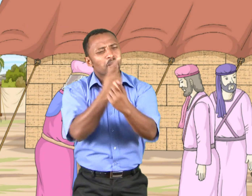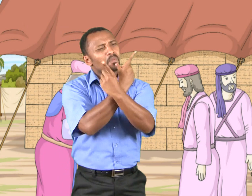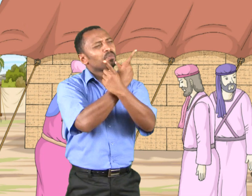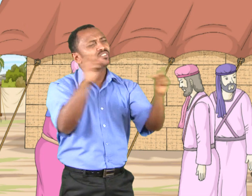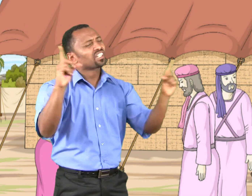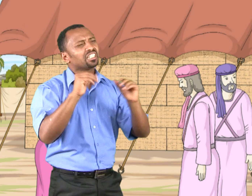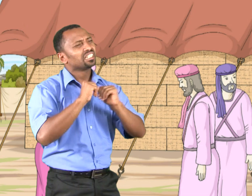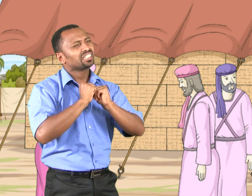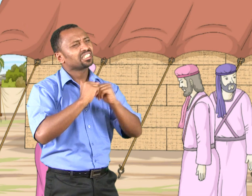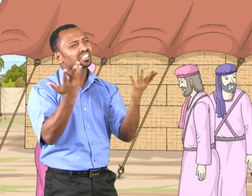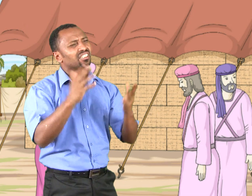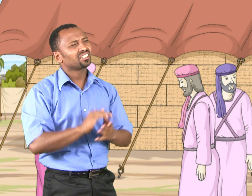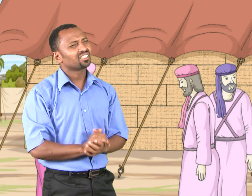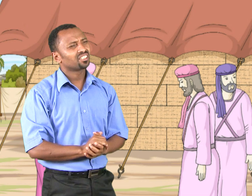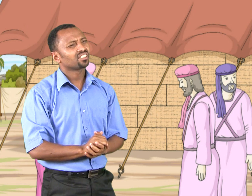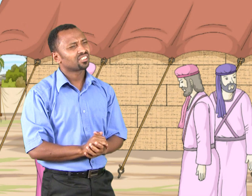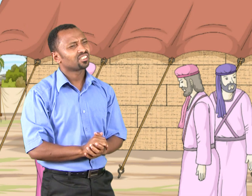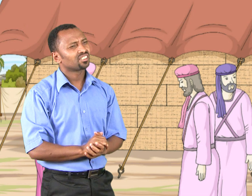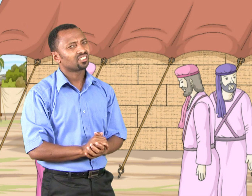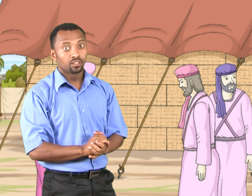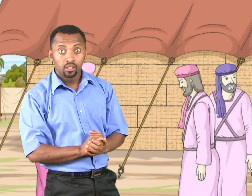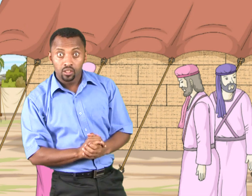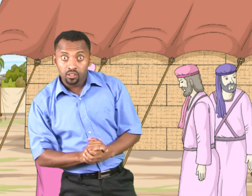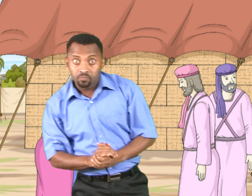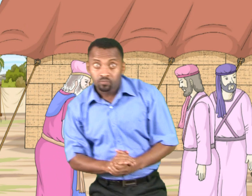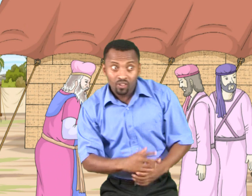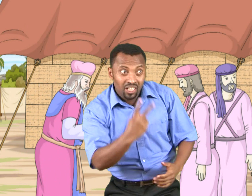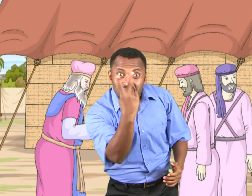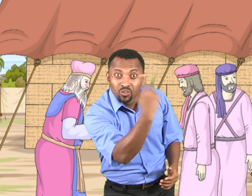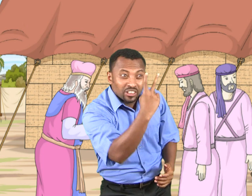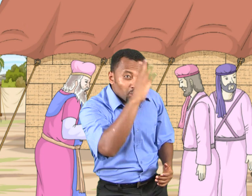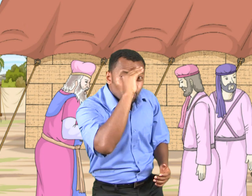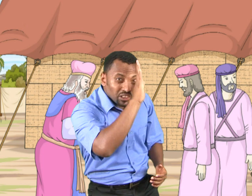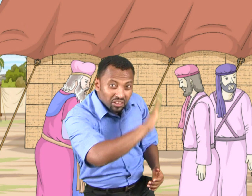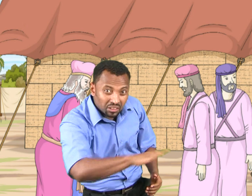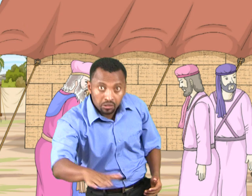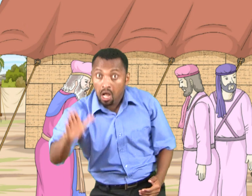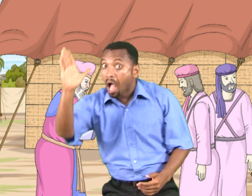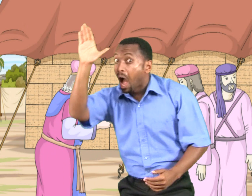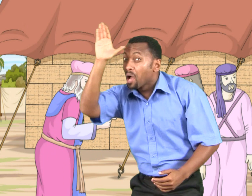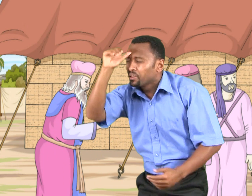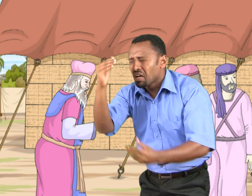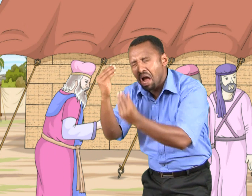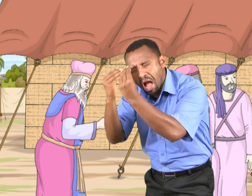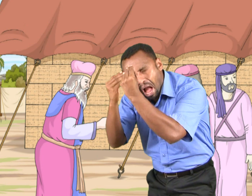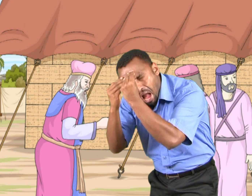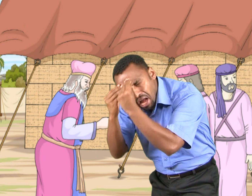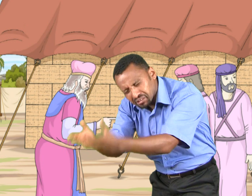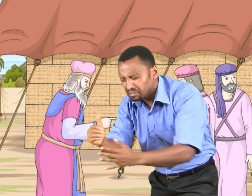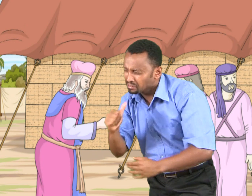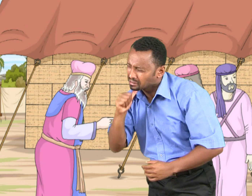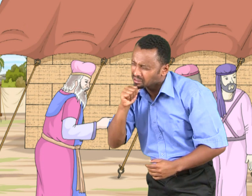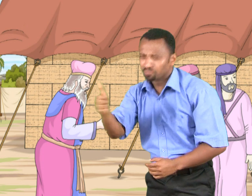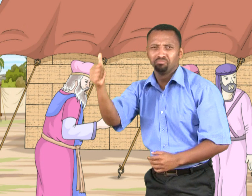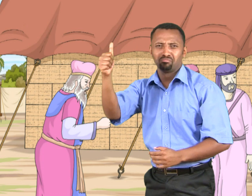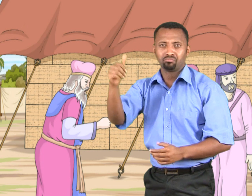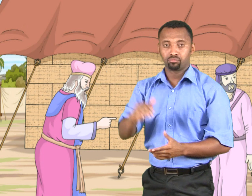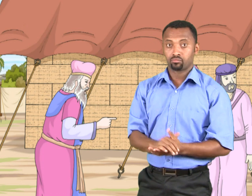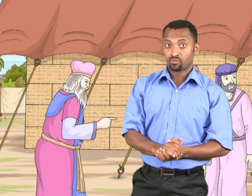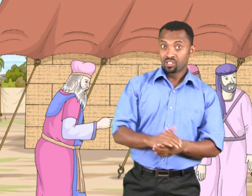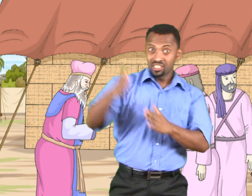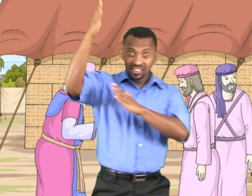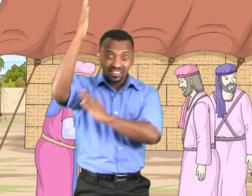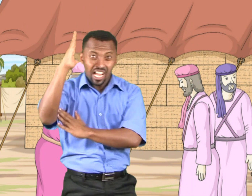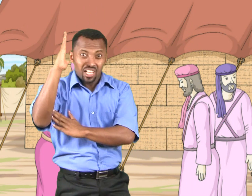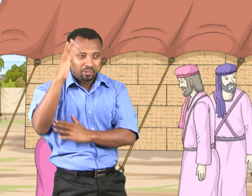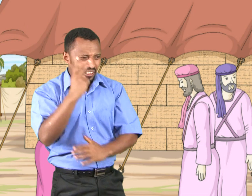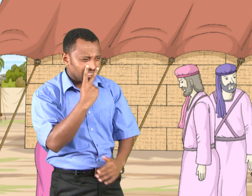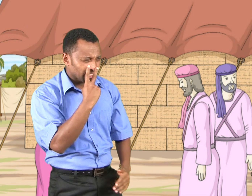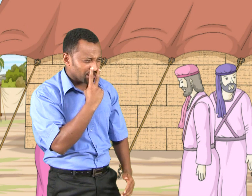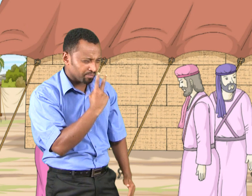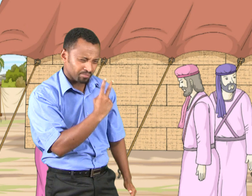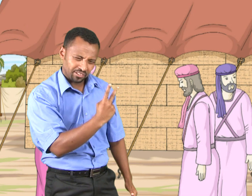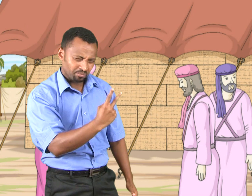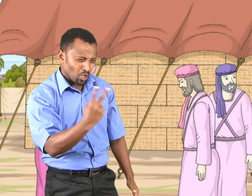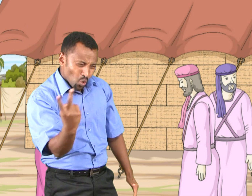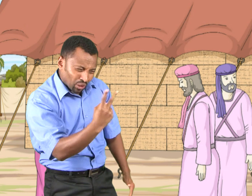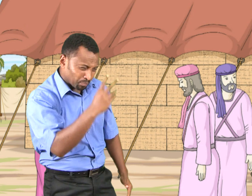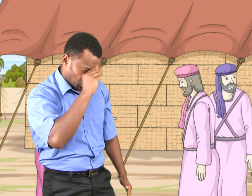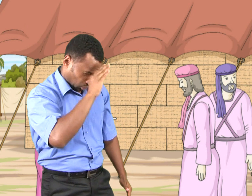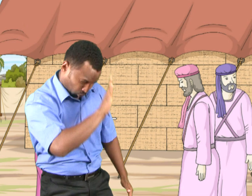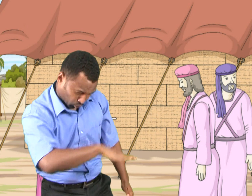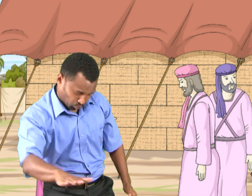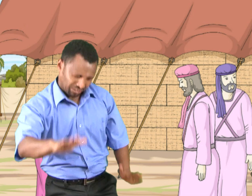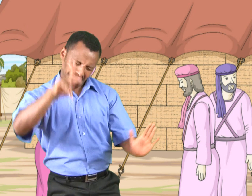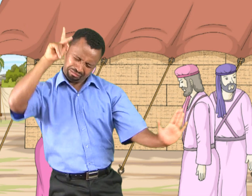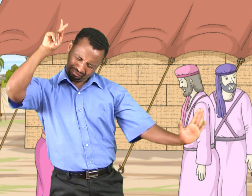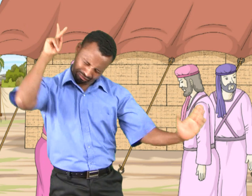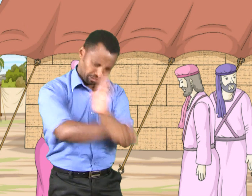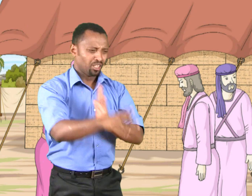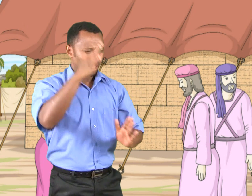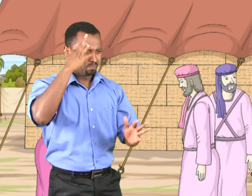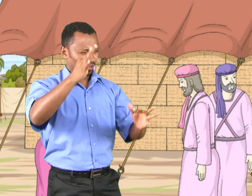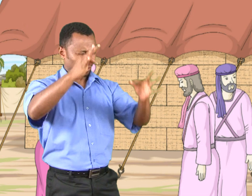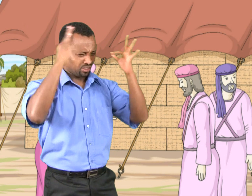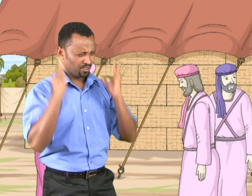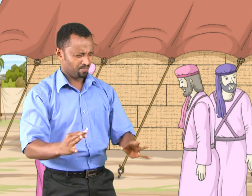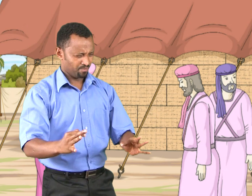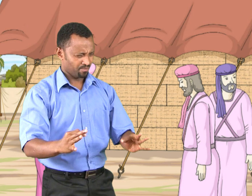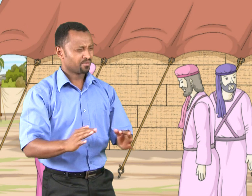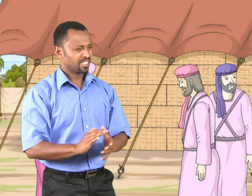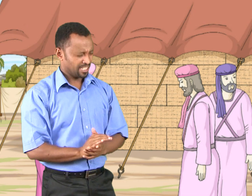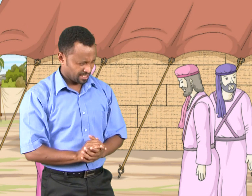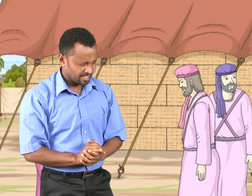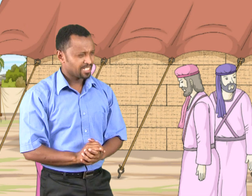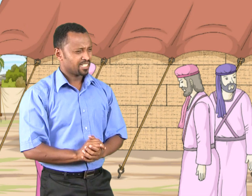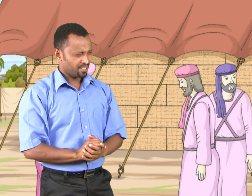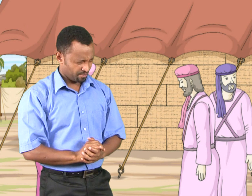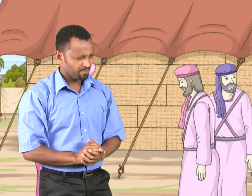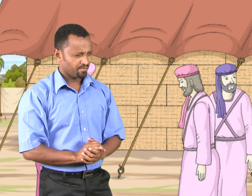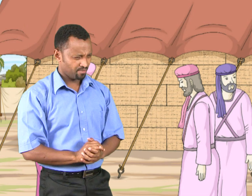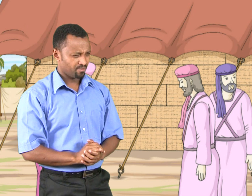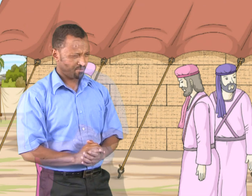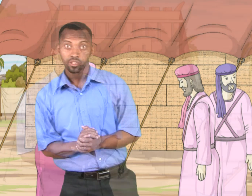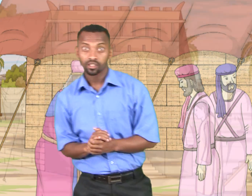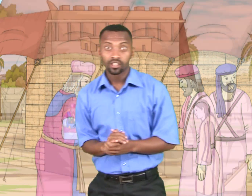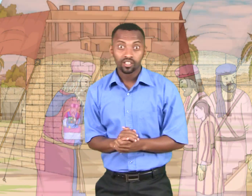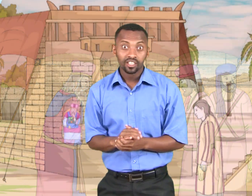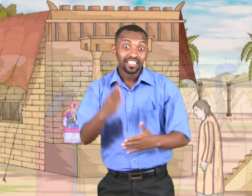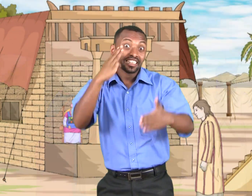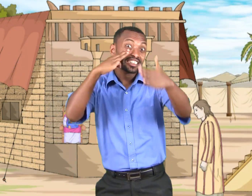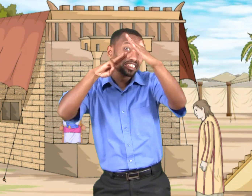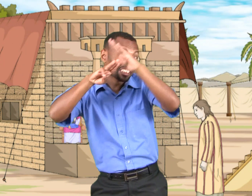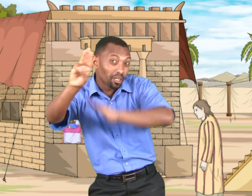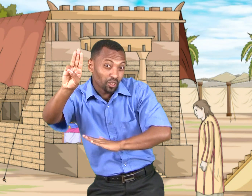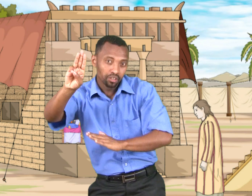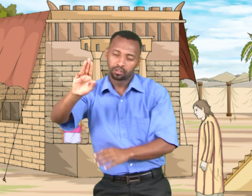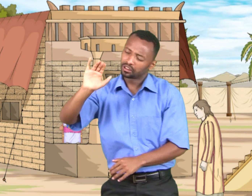But they would not listen to their father, since the LORD intended to put them to death.